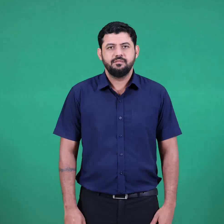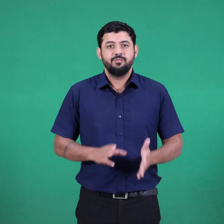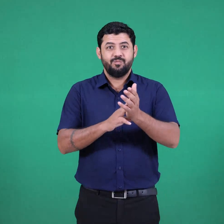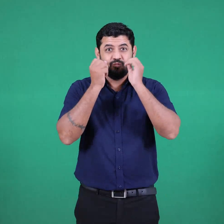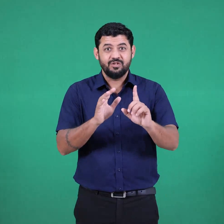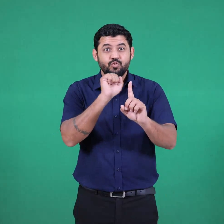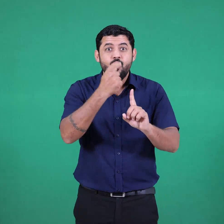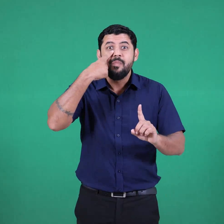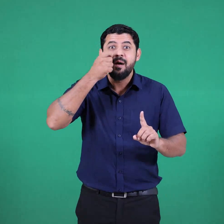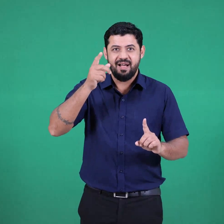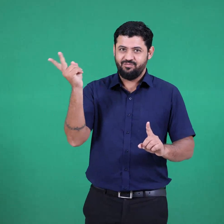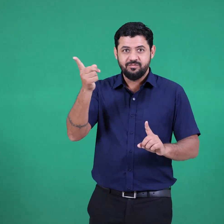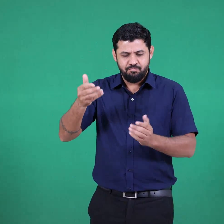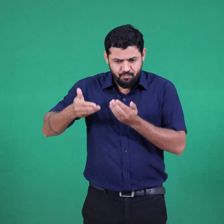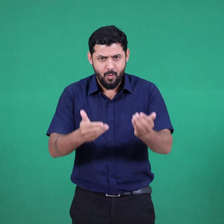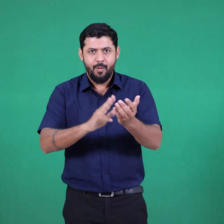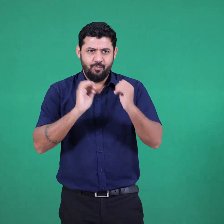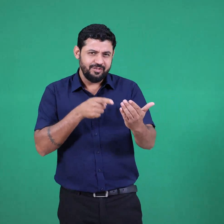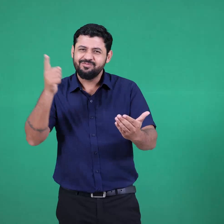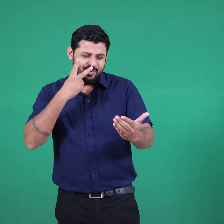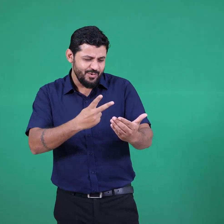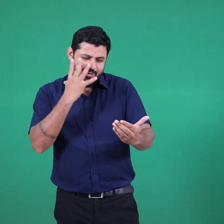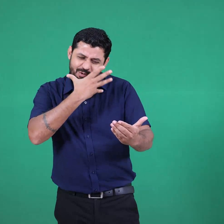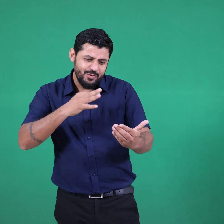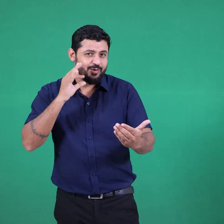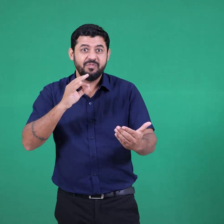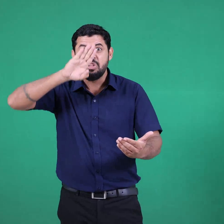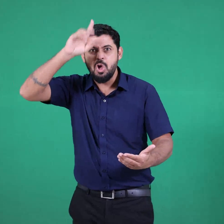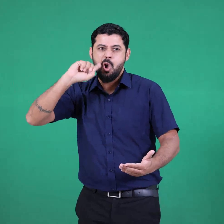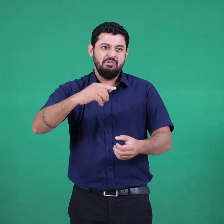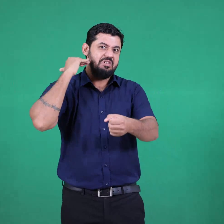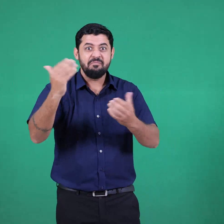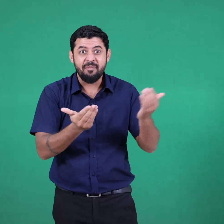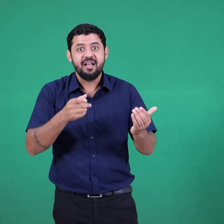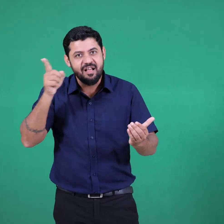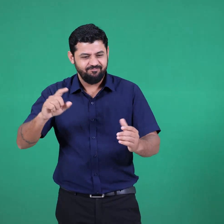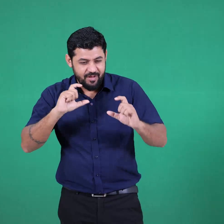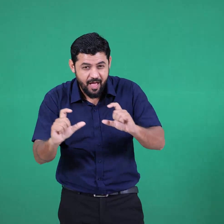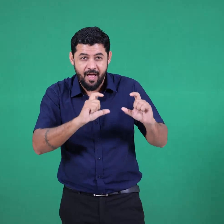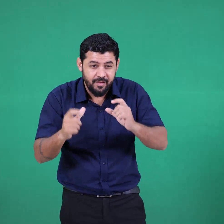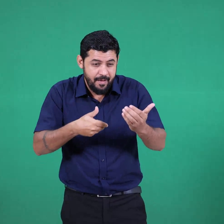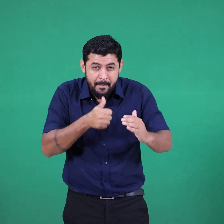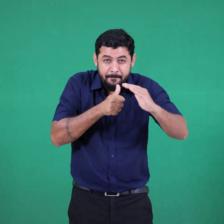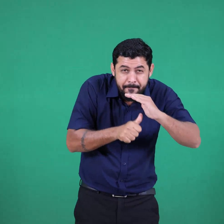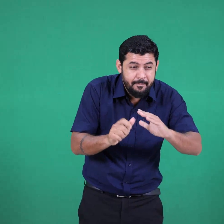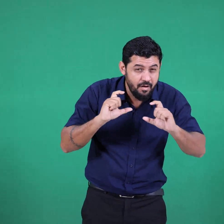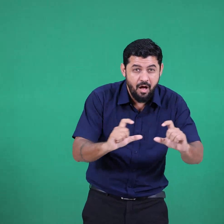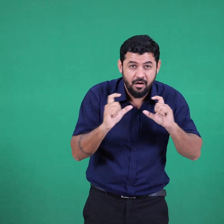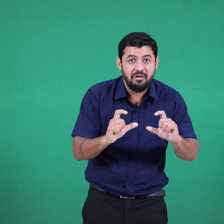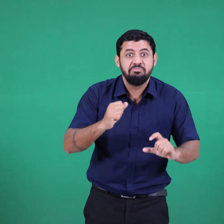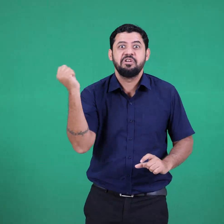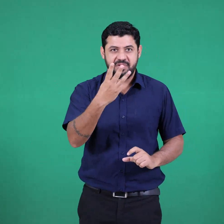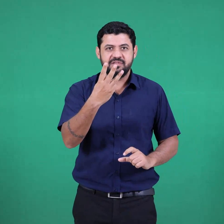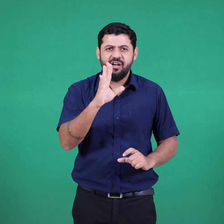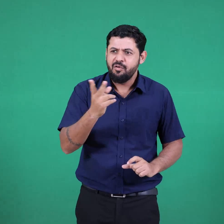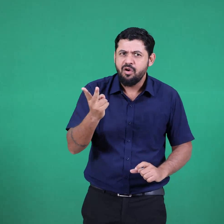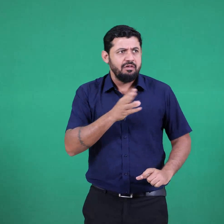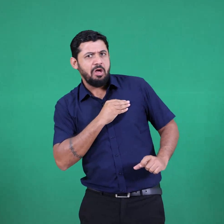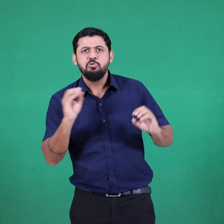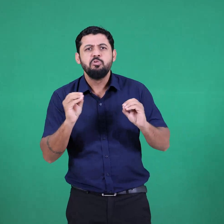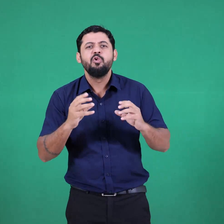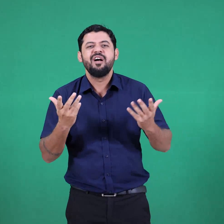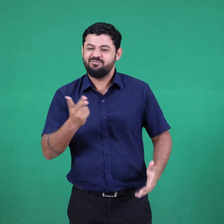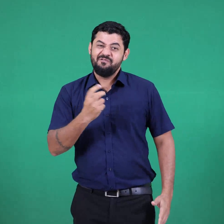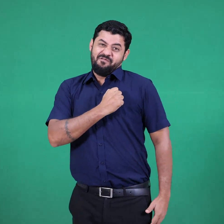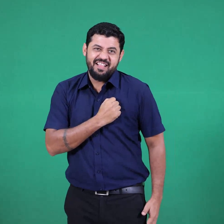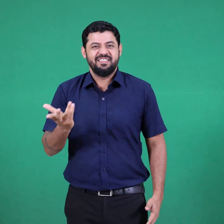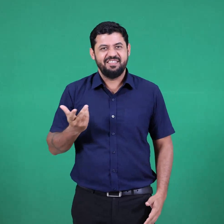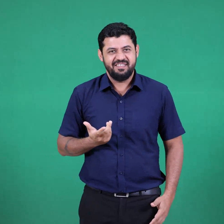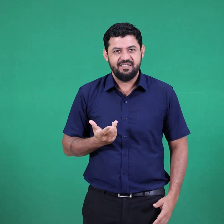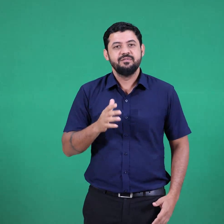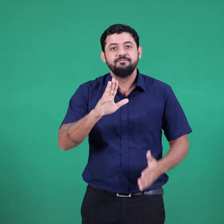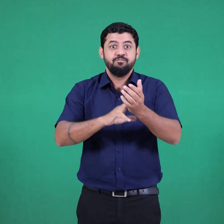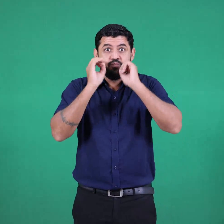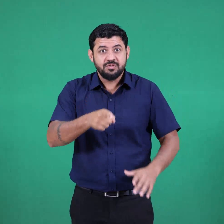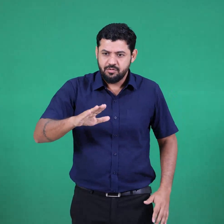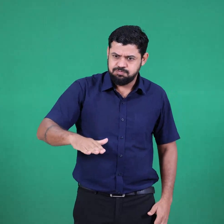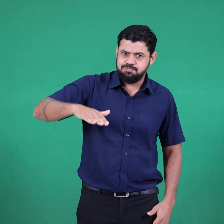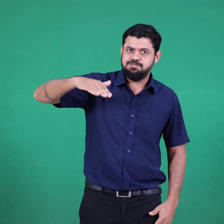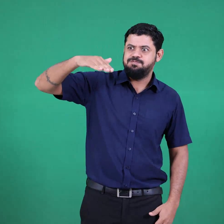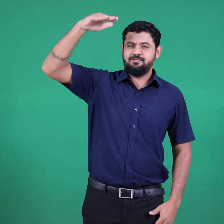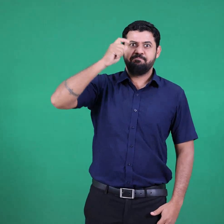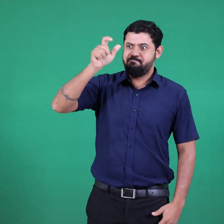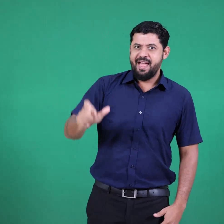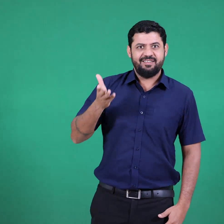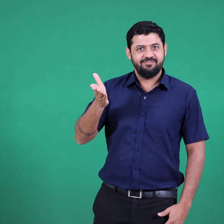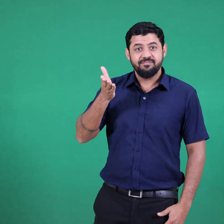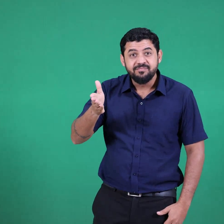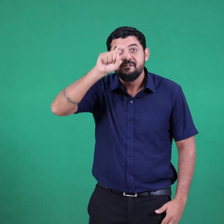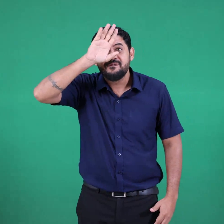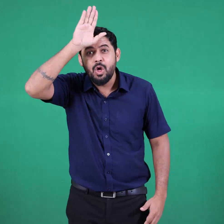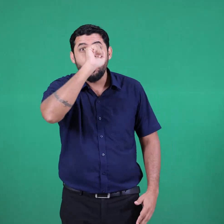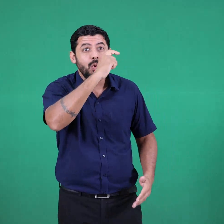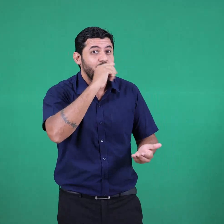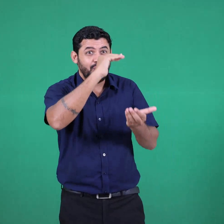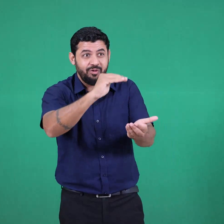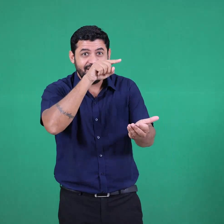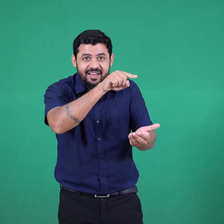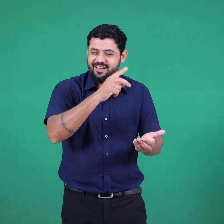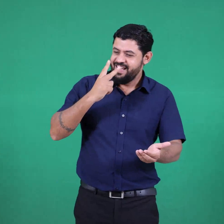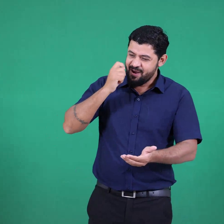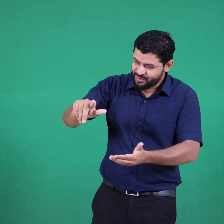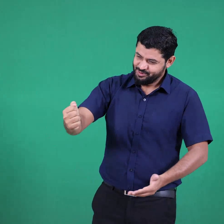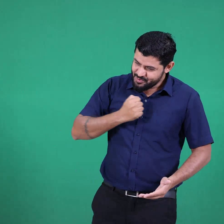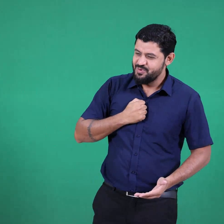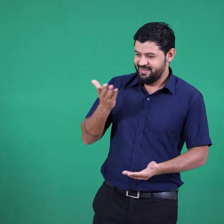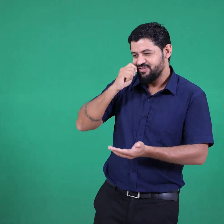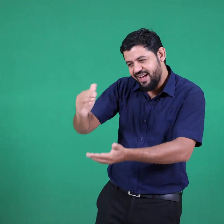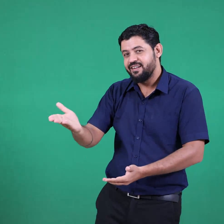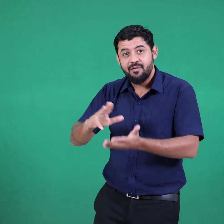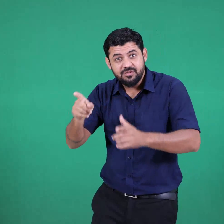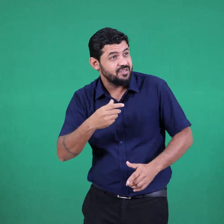By faith Moses ' parents hid him for three months after his birth, because they saw that he was a beautiful child, and they were unafraid of the king's edict.